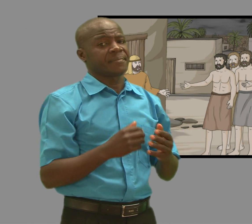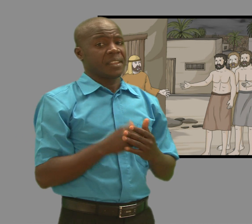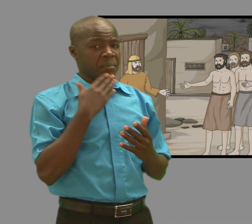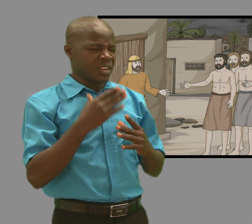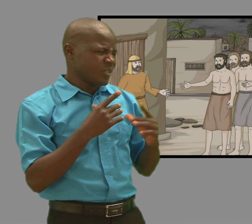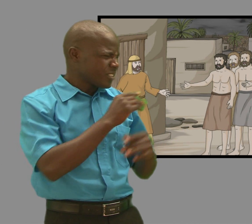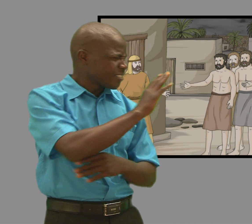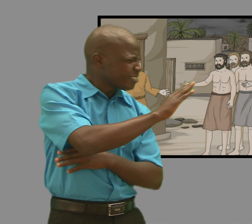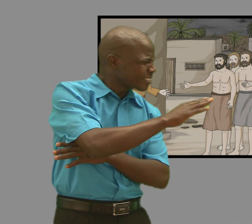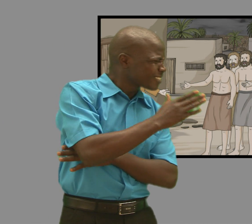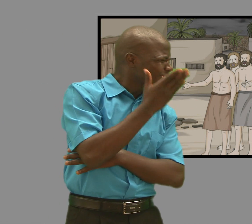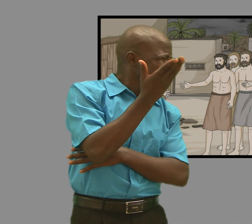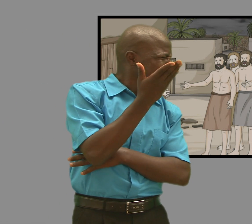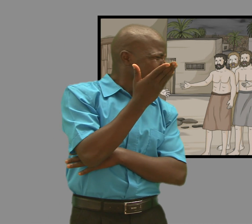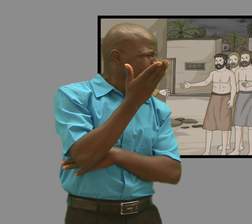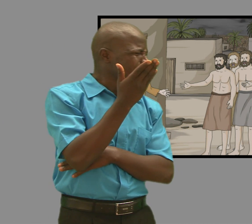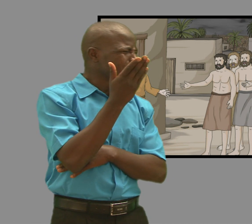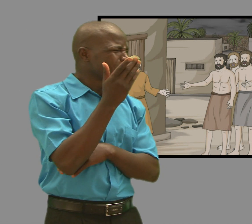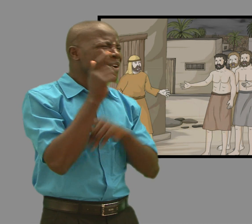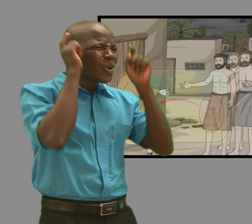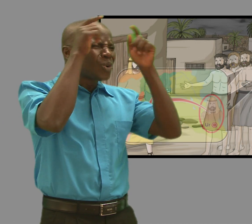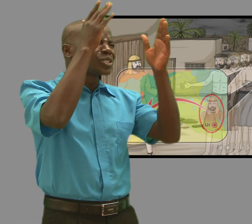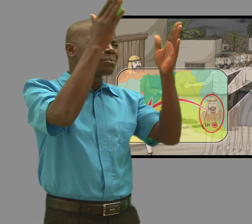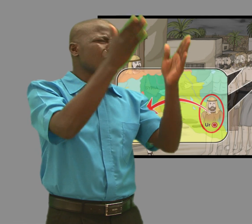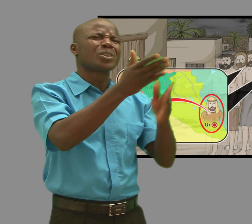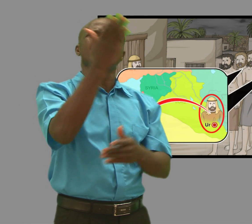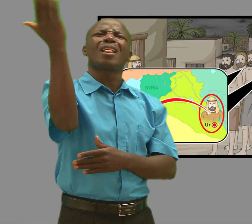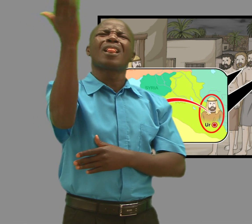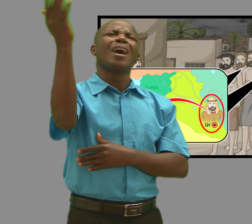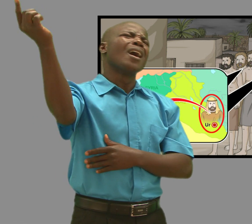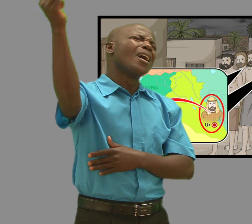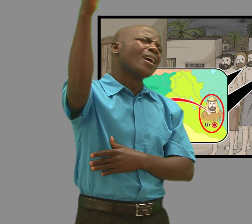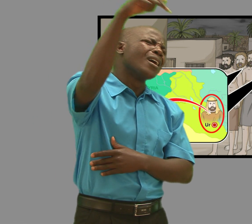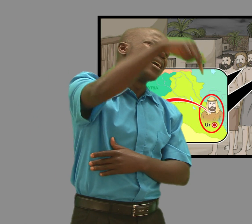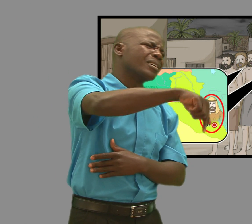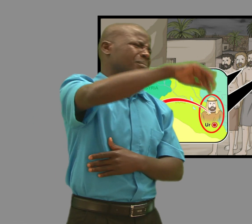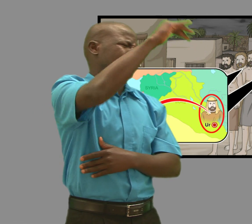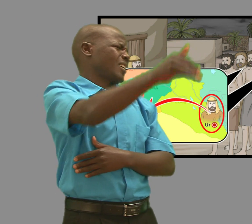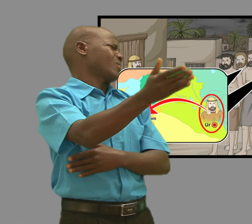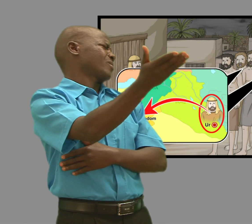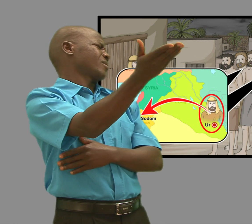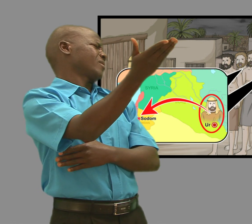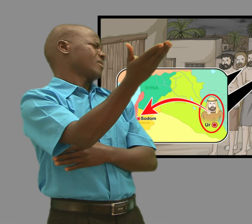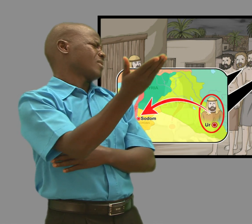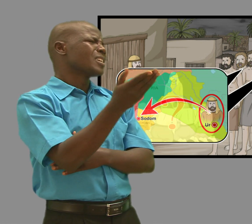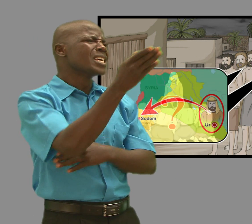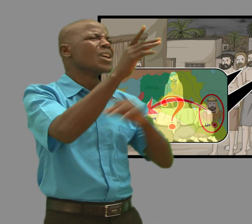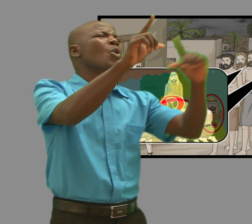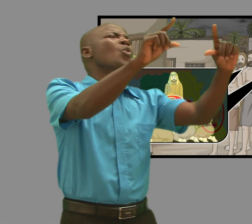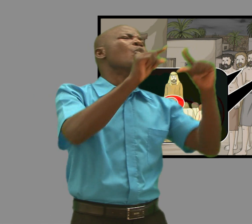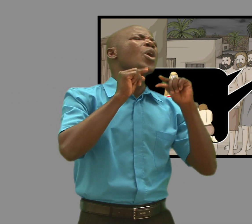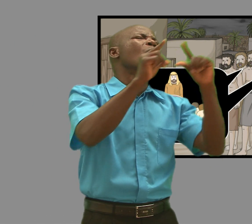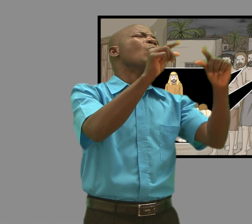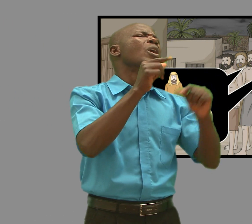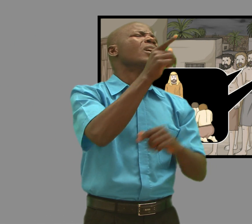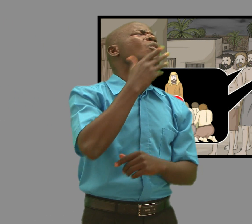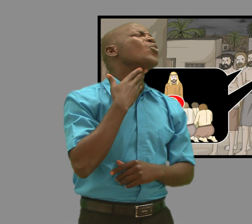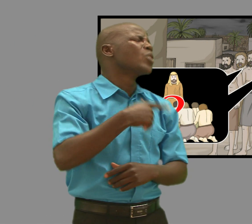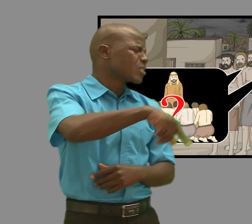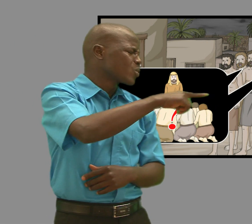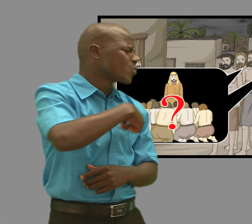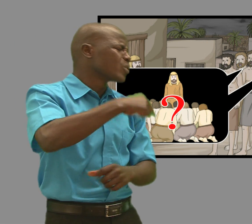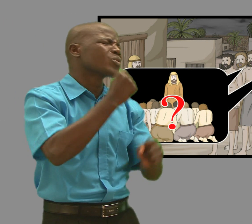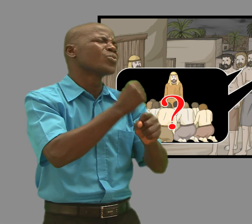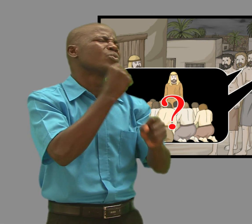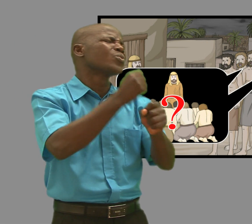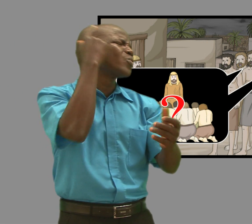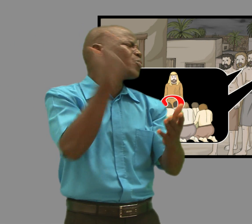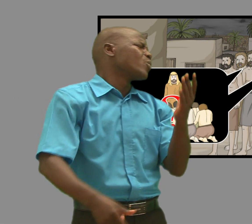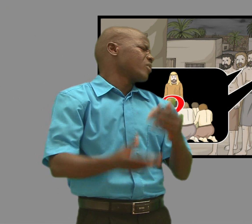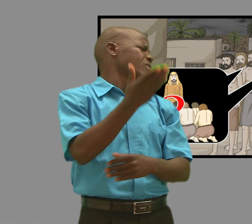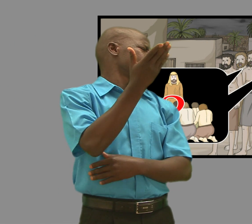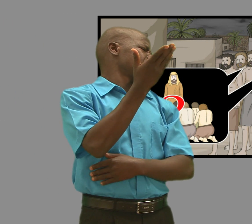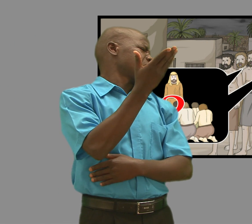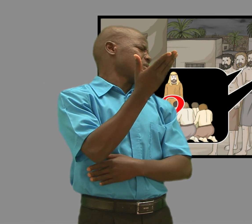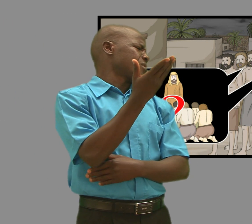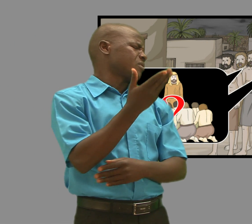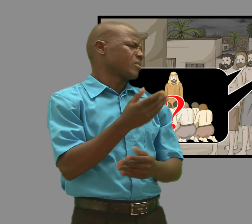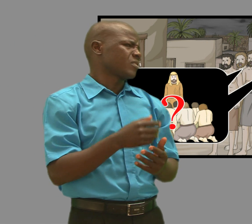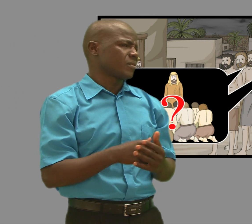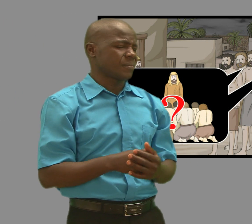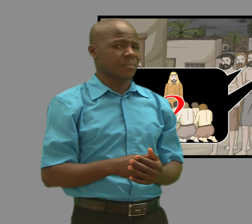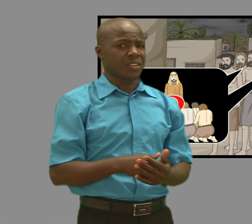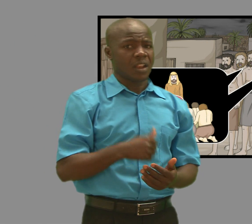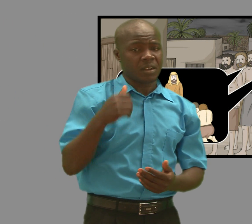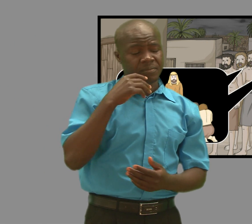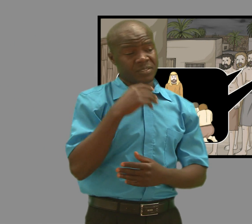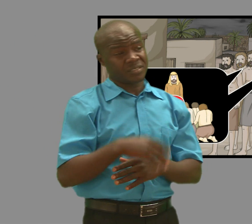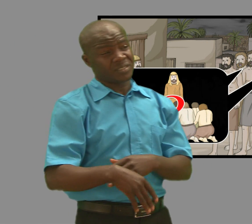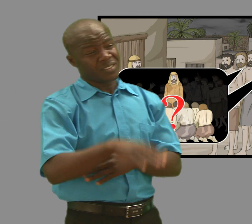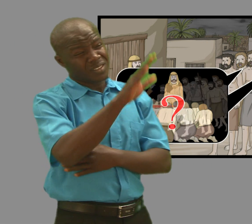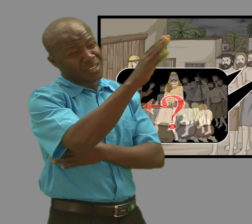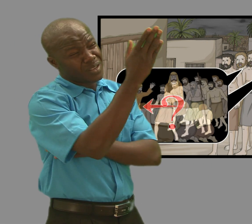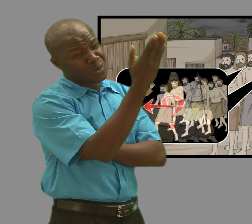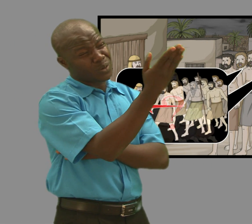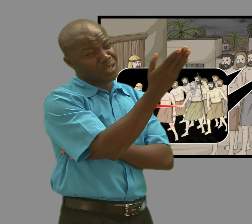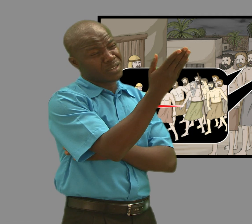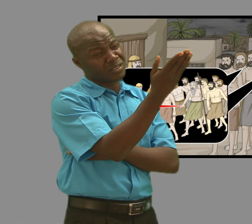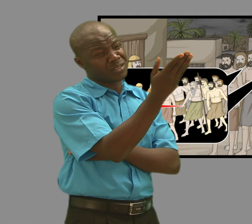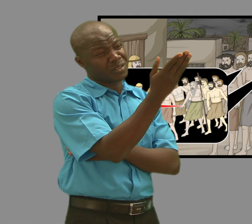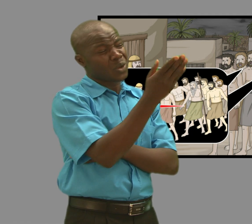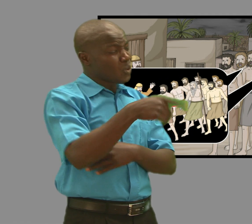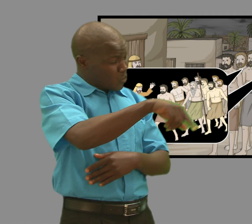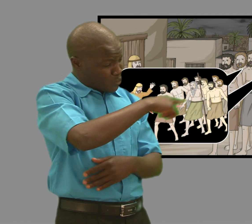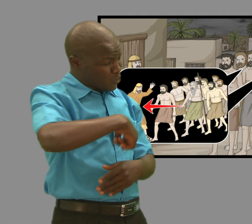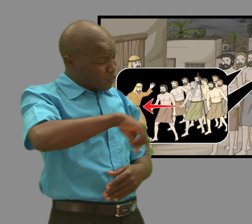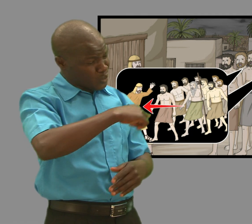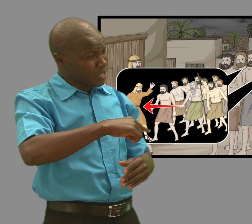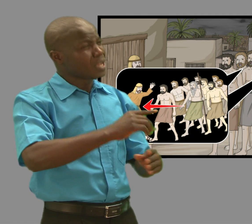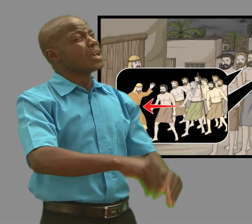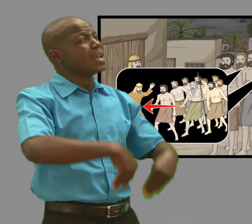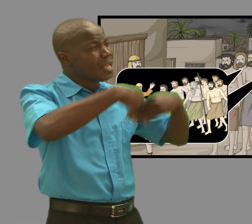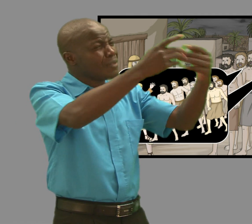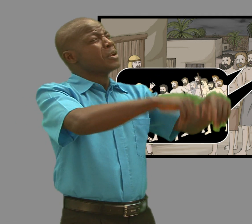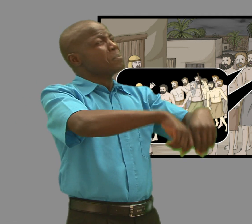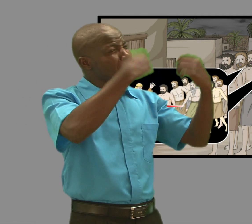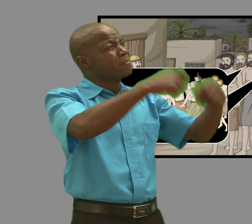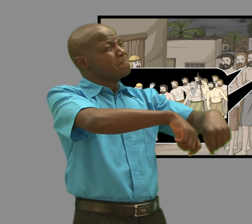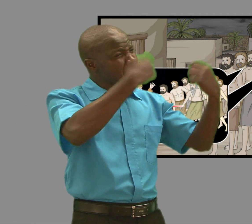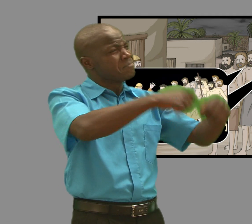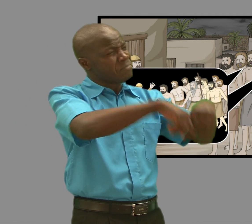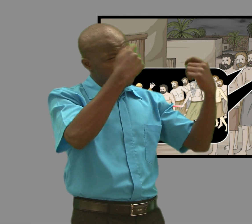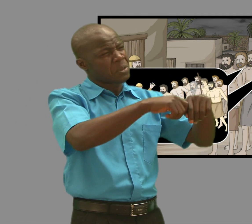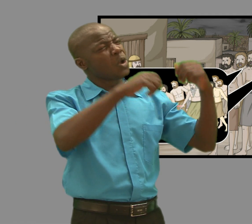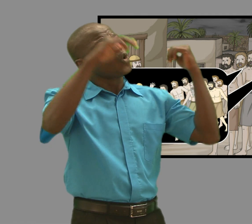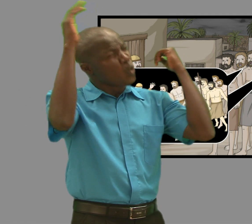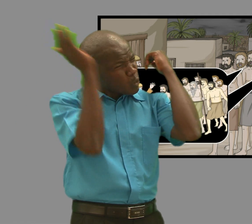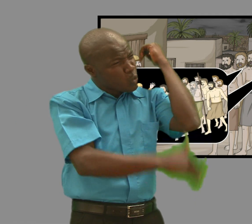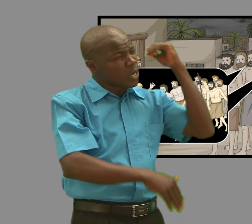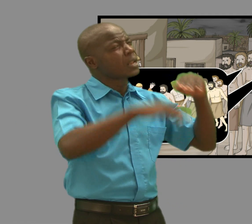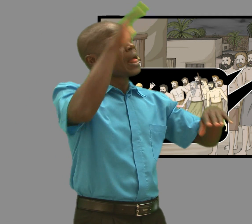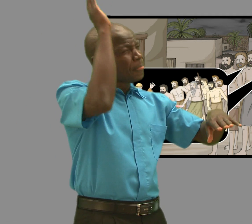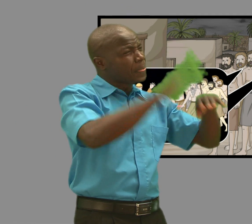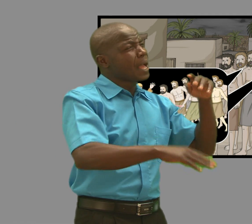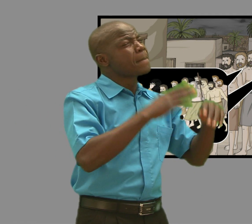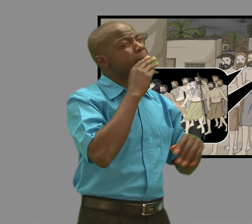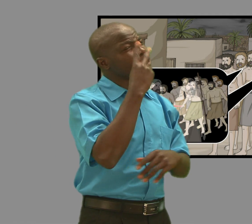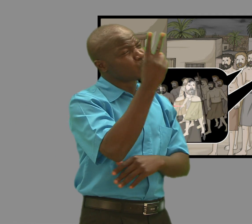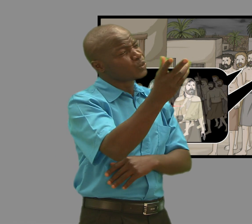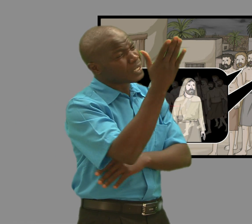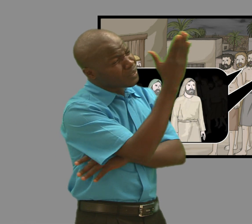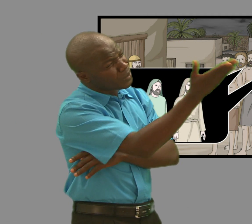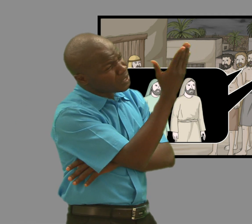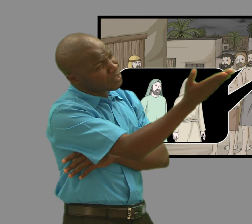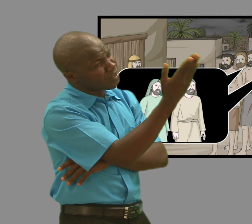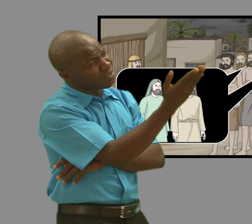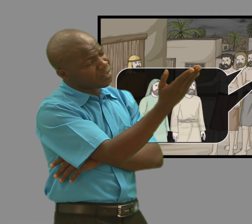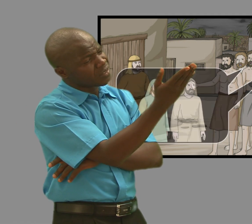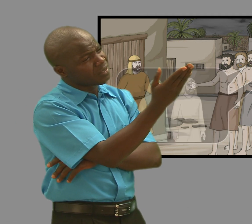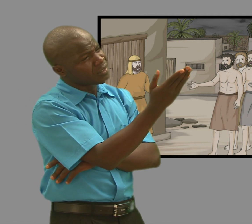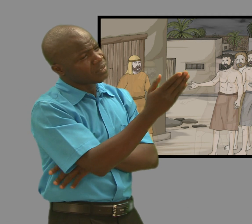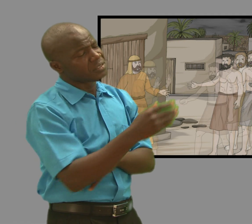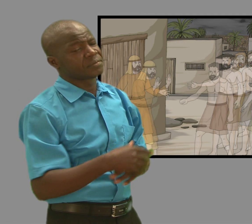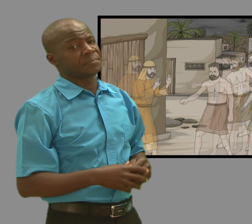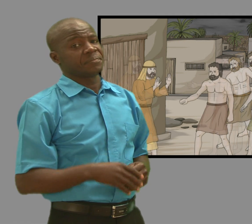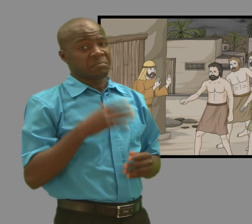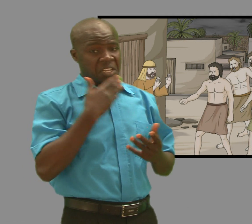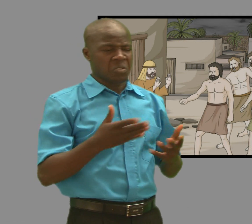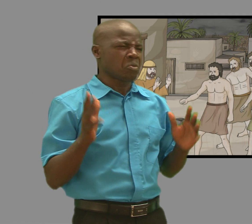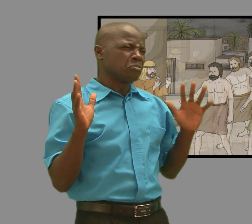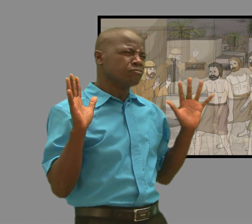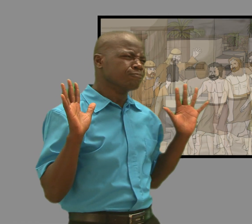And they declared, “This one came here as a foreigner, and he is already acting like a judge!